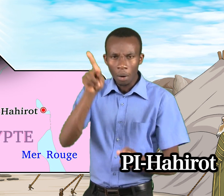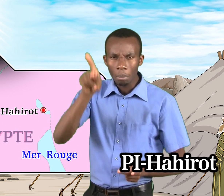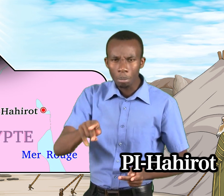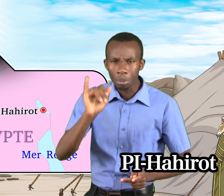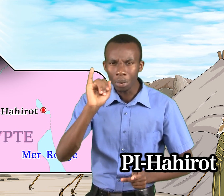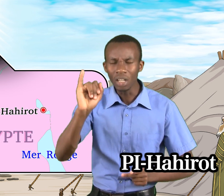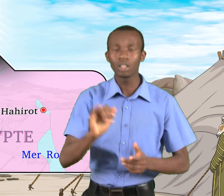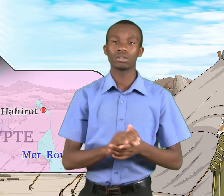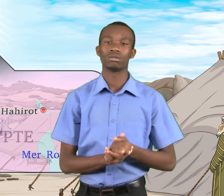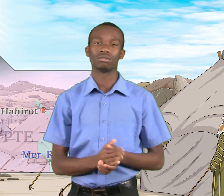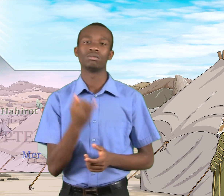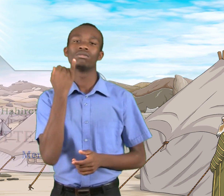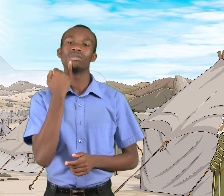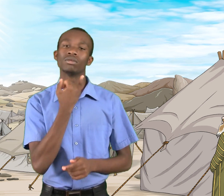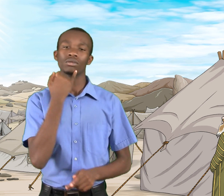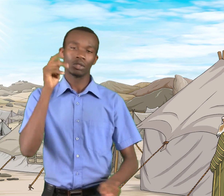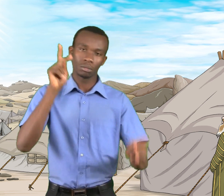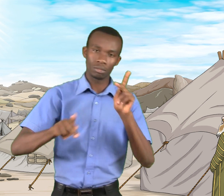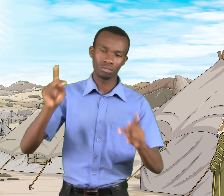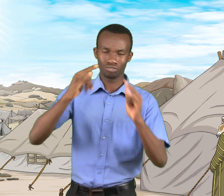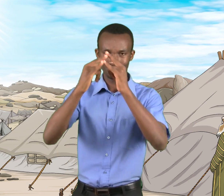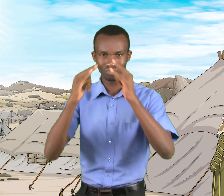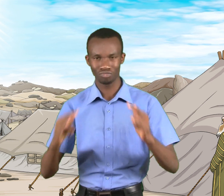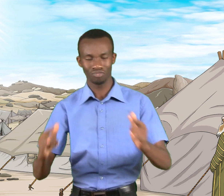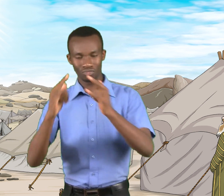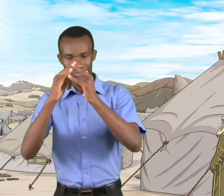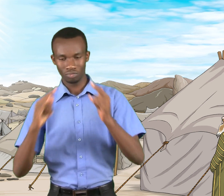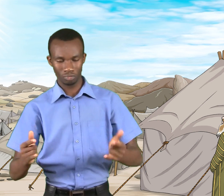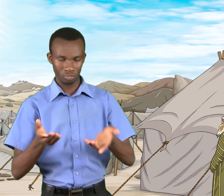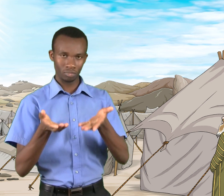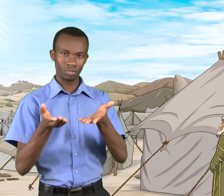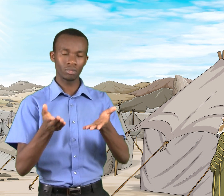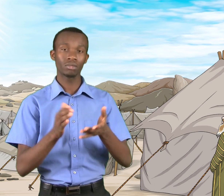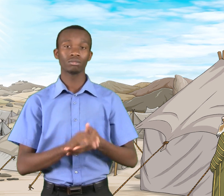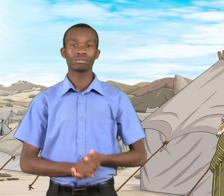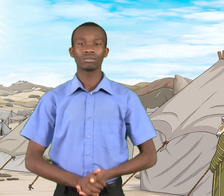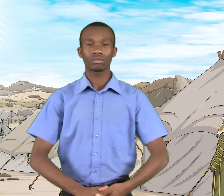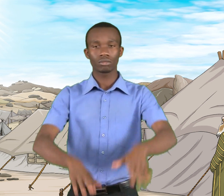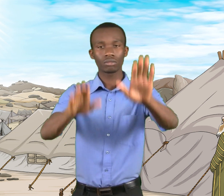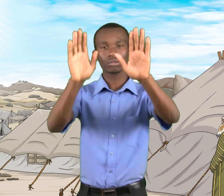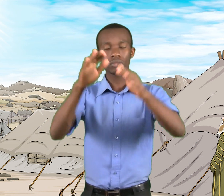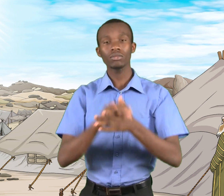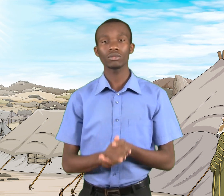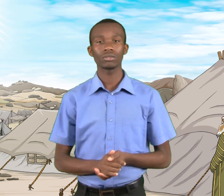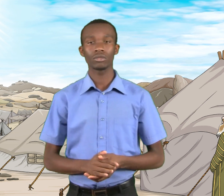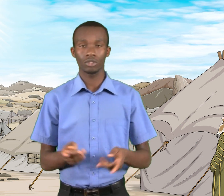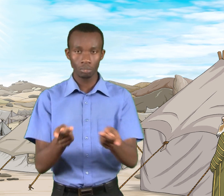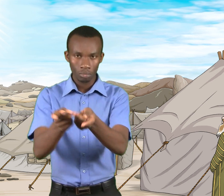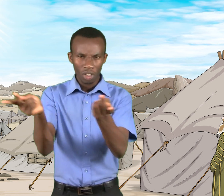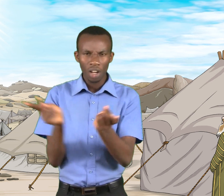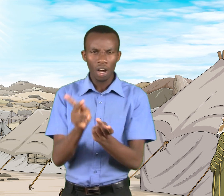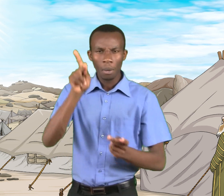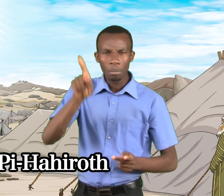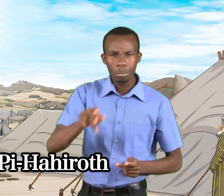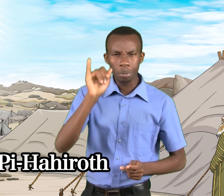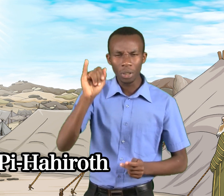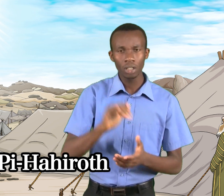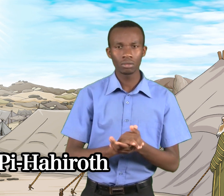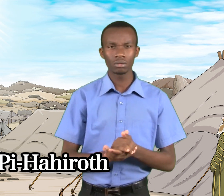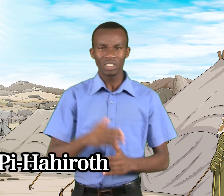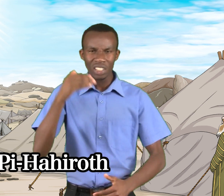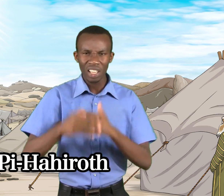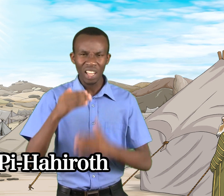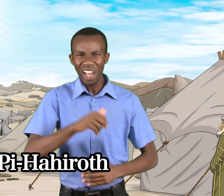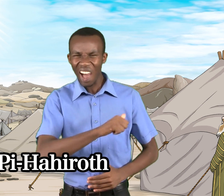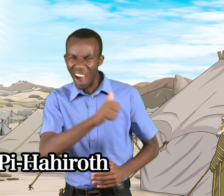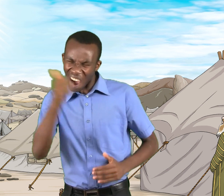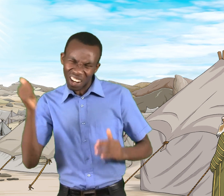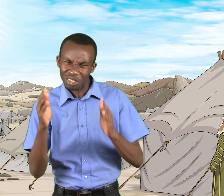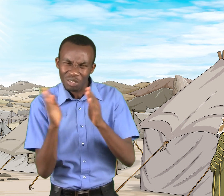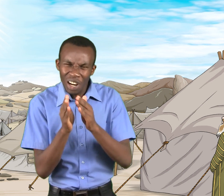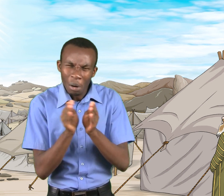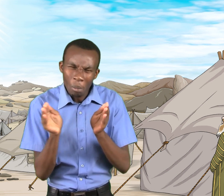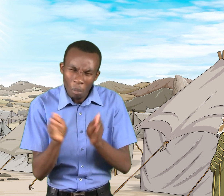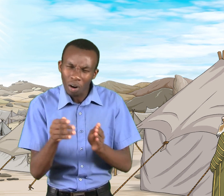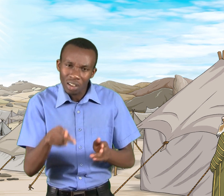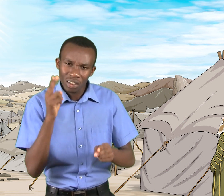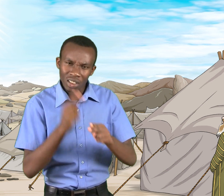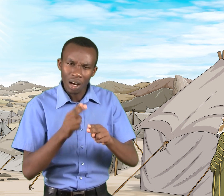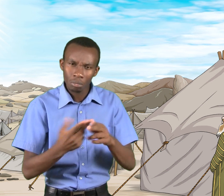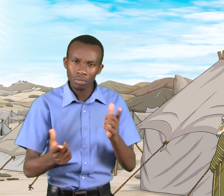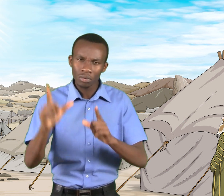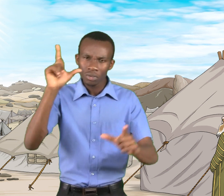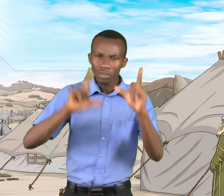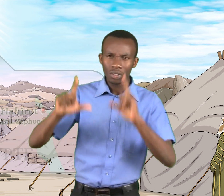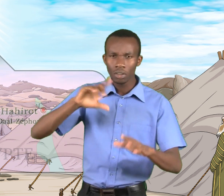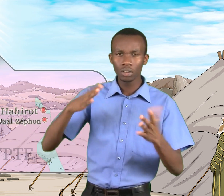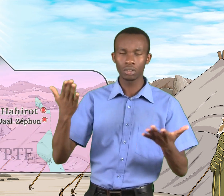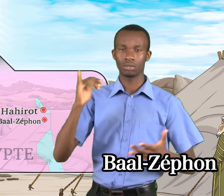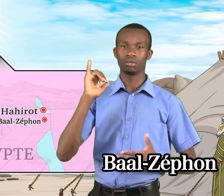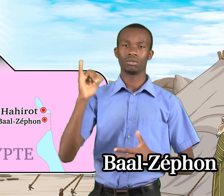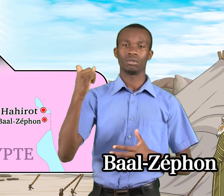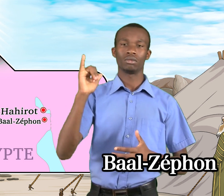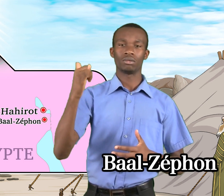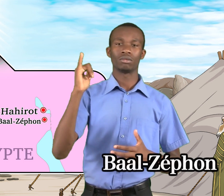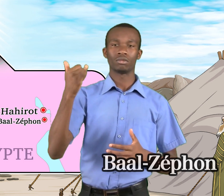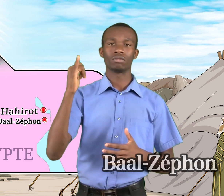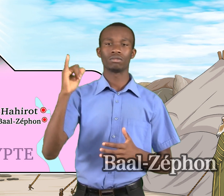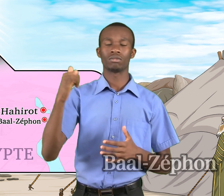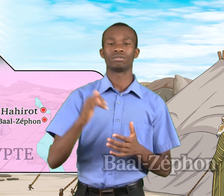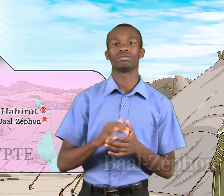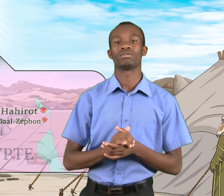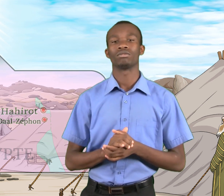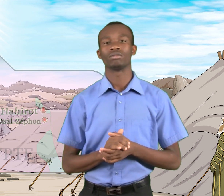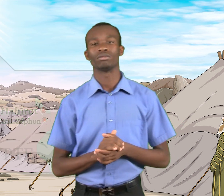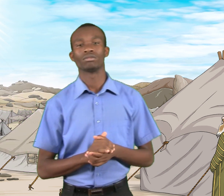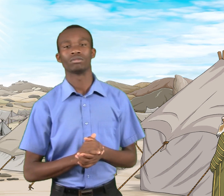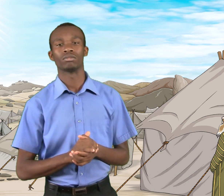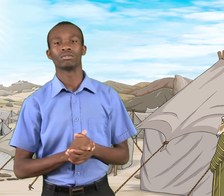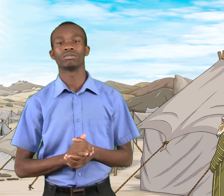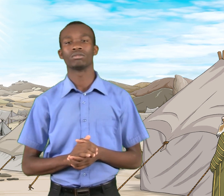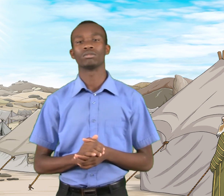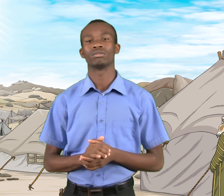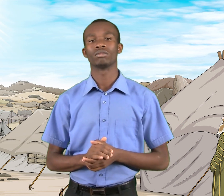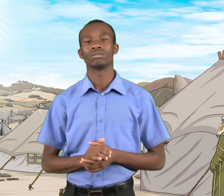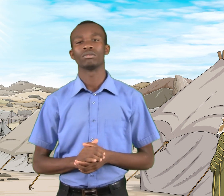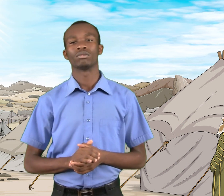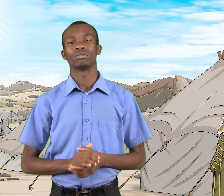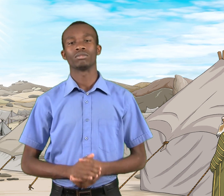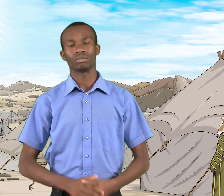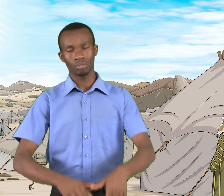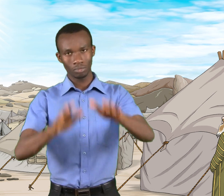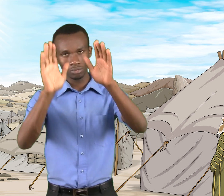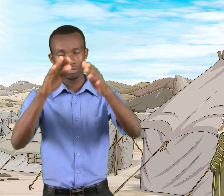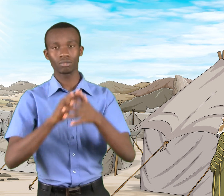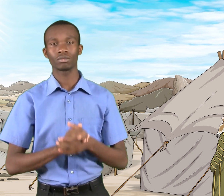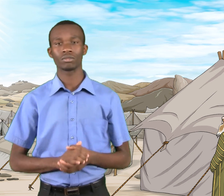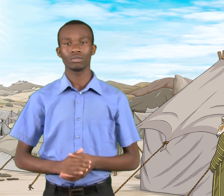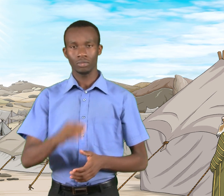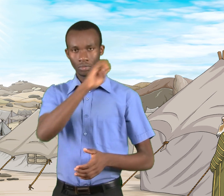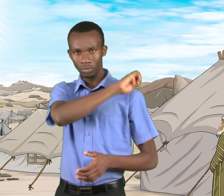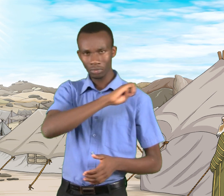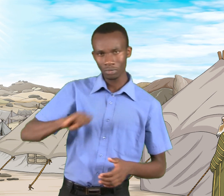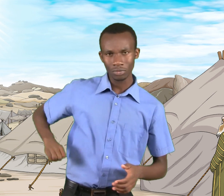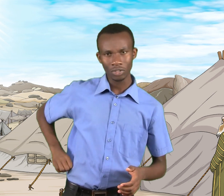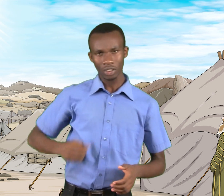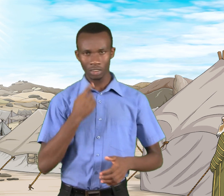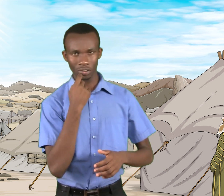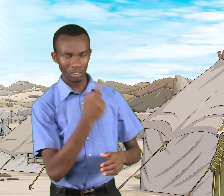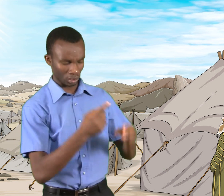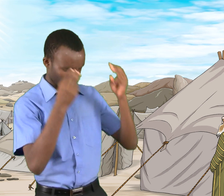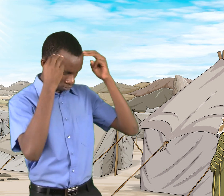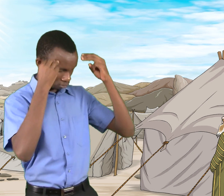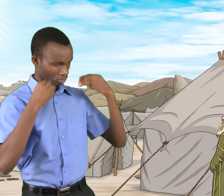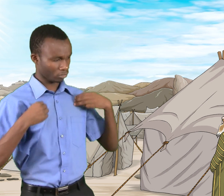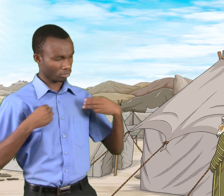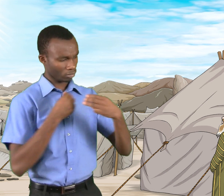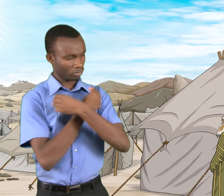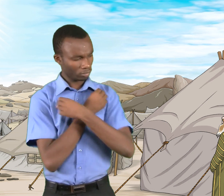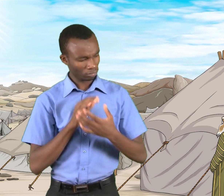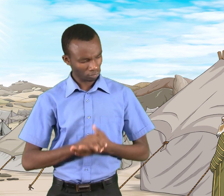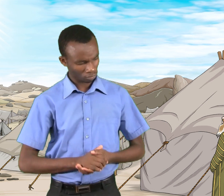You are to encamp by the sea, directly opposite Baal-zephon.